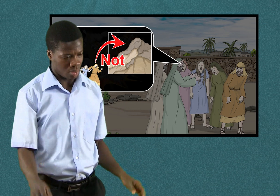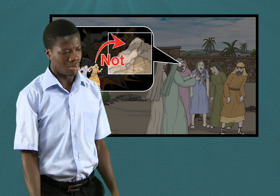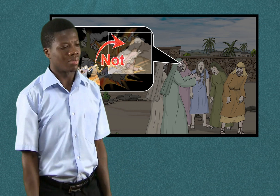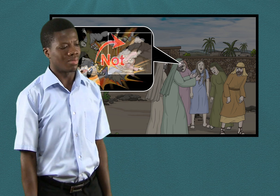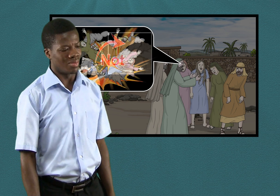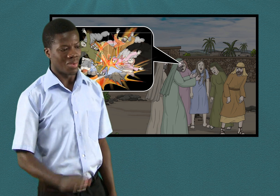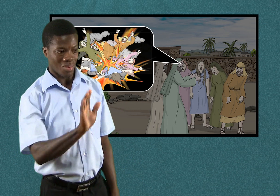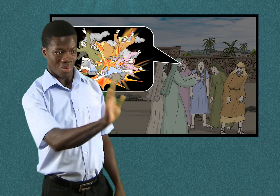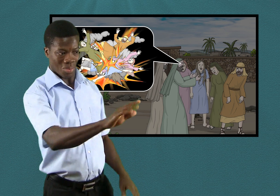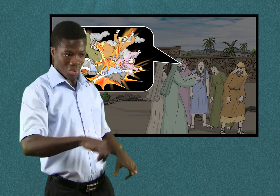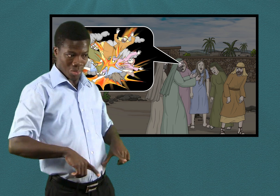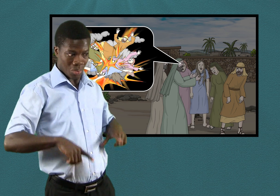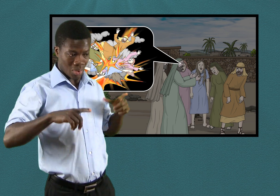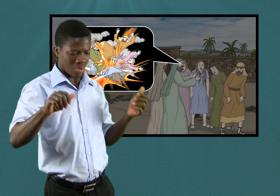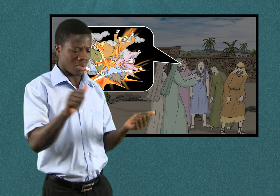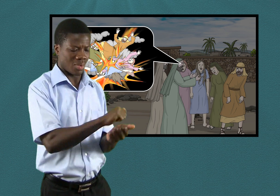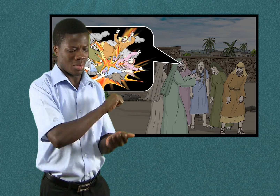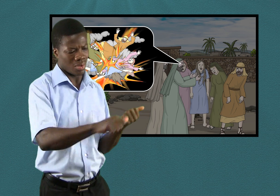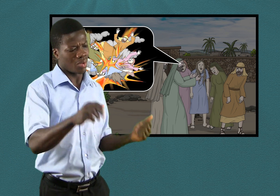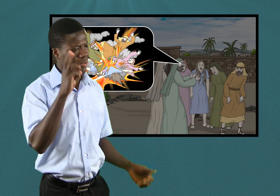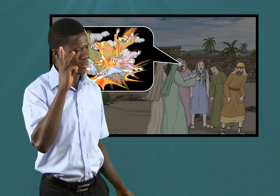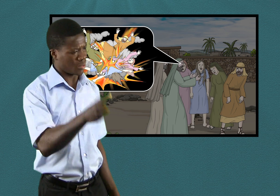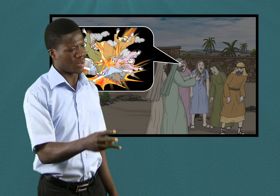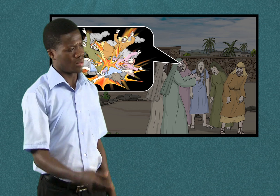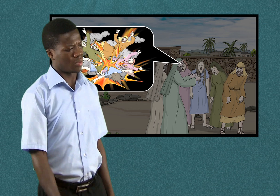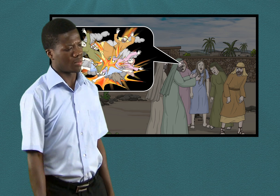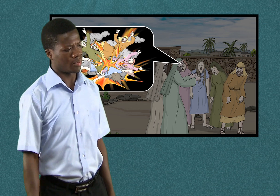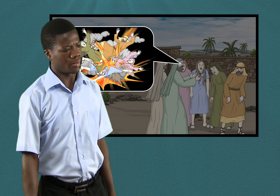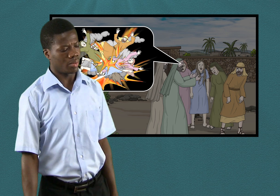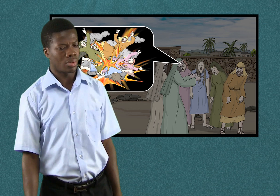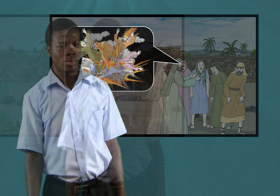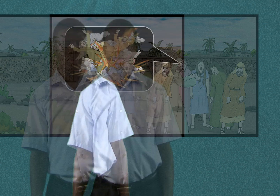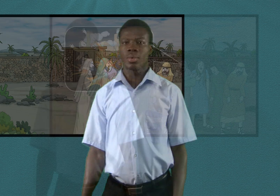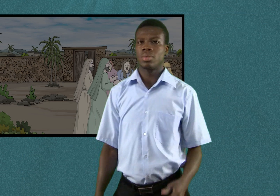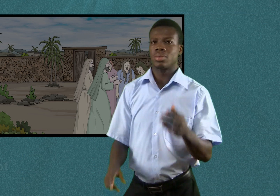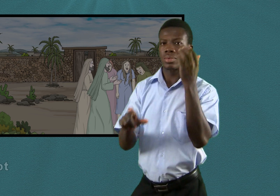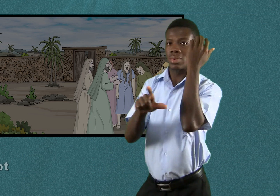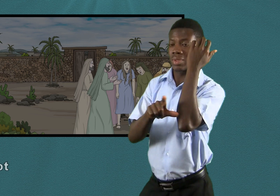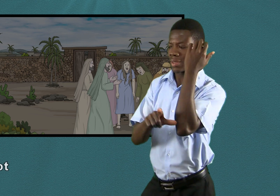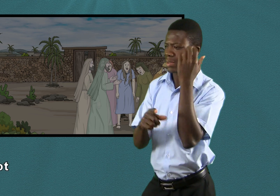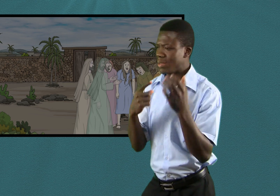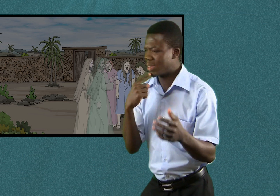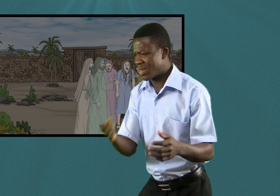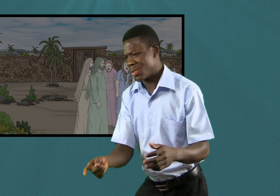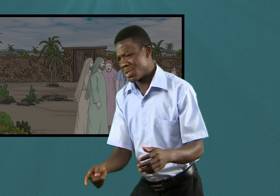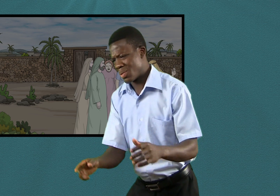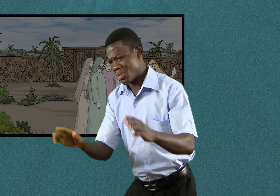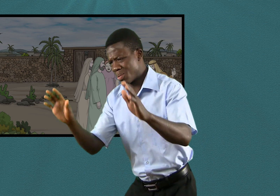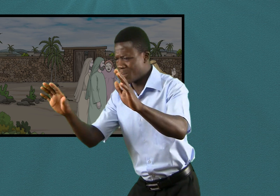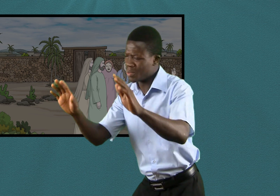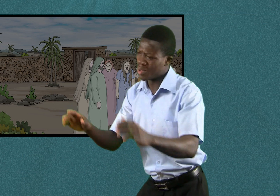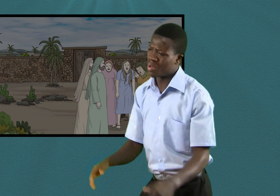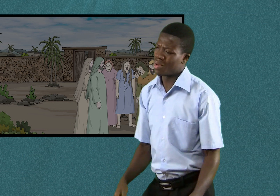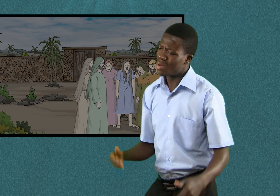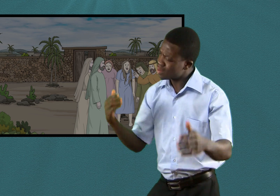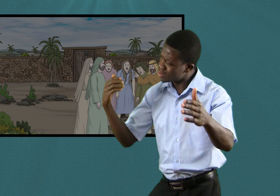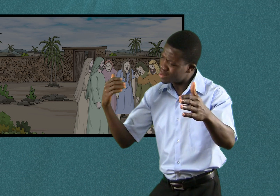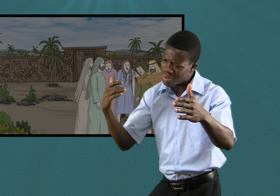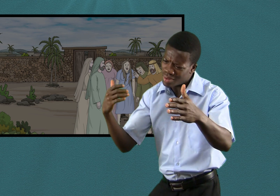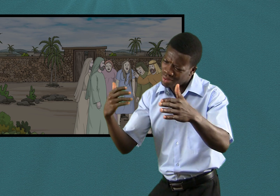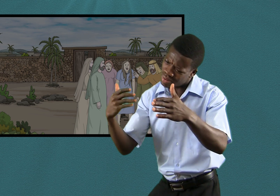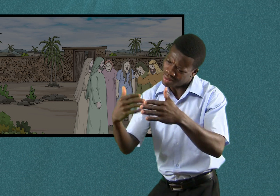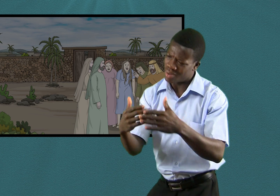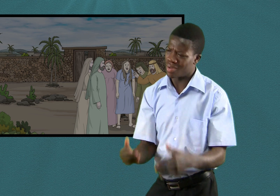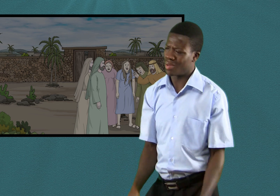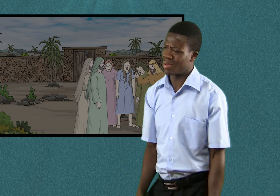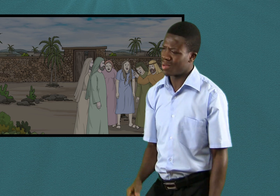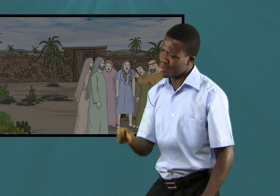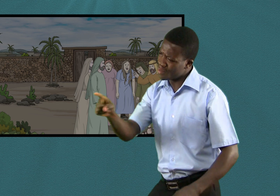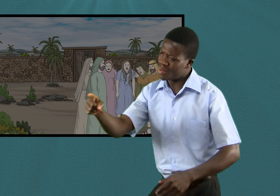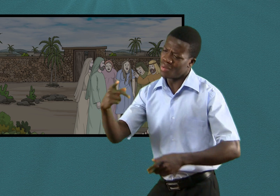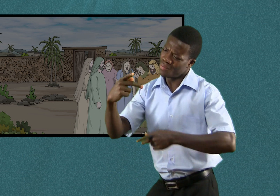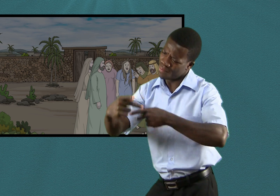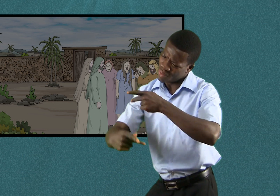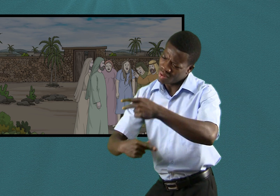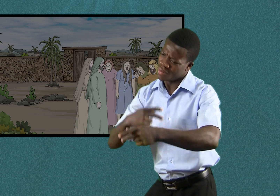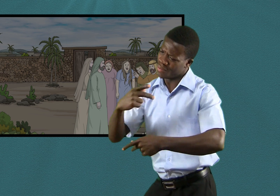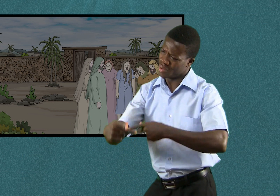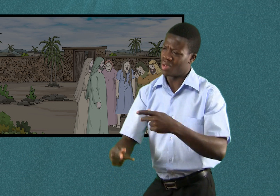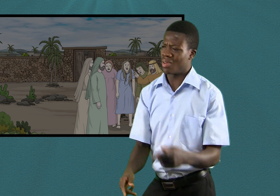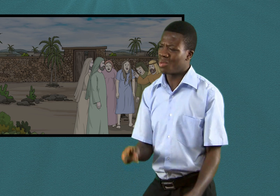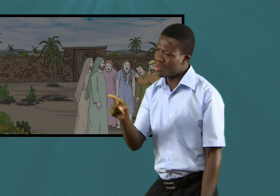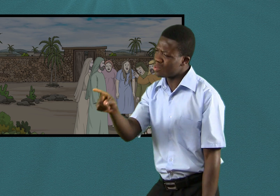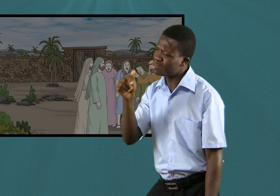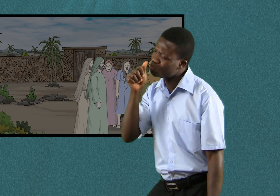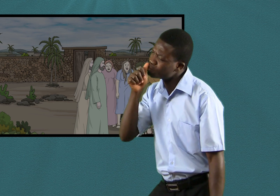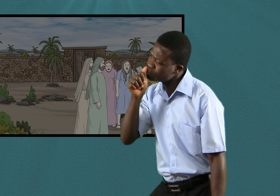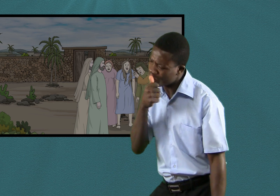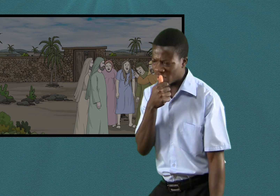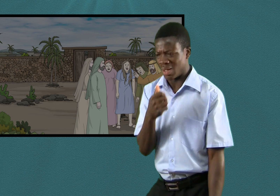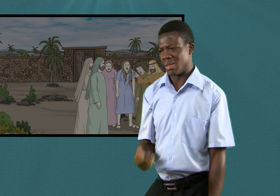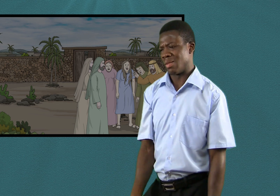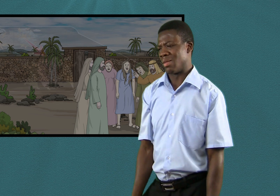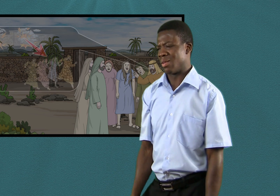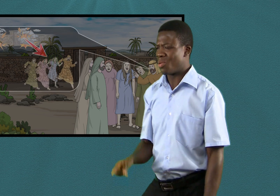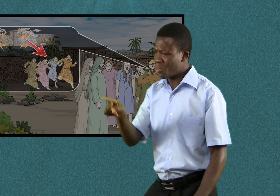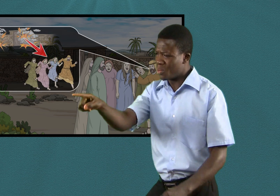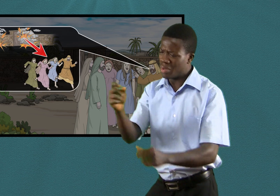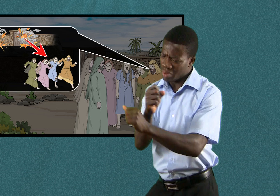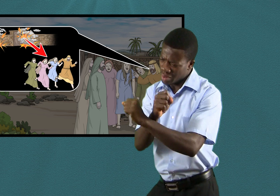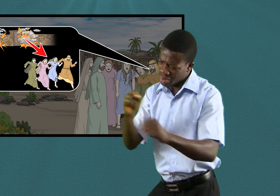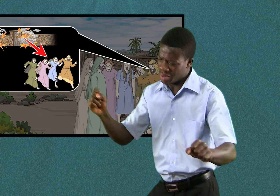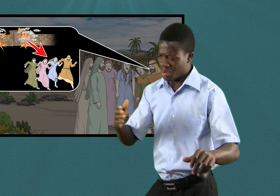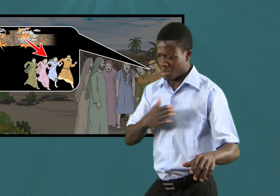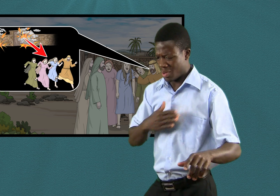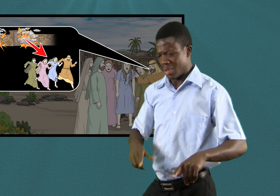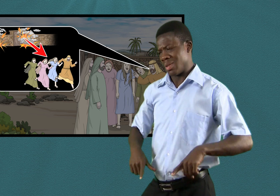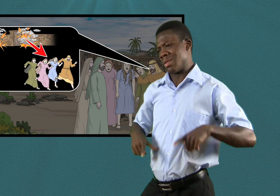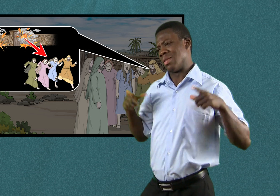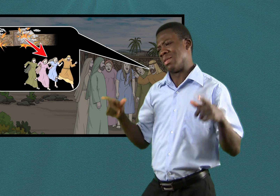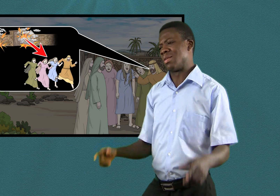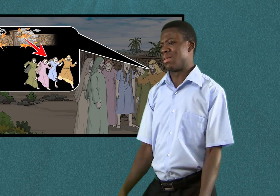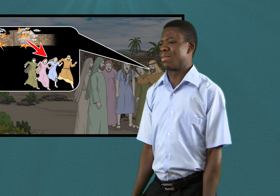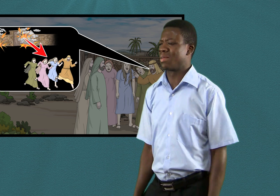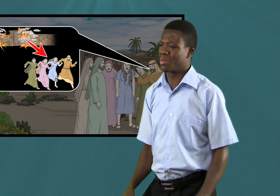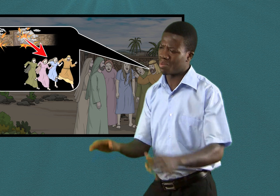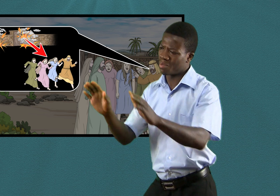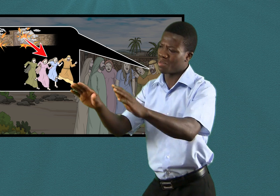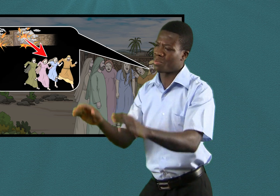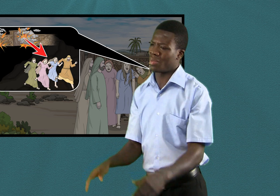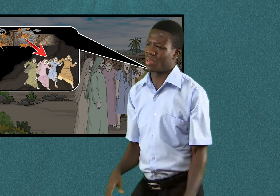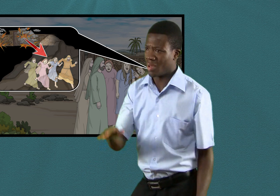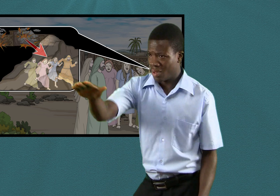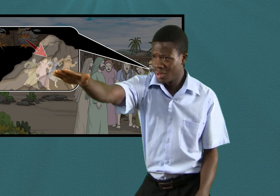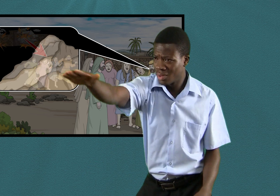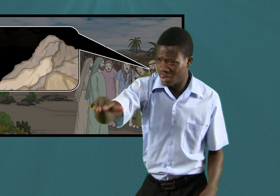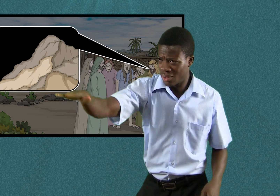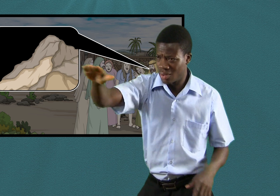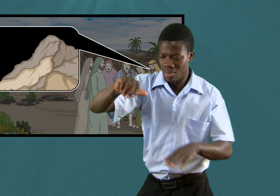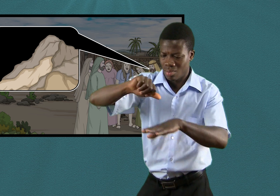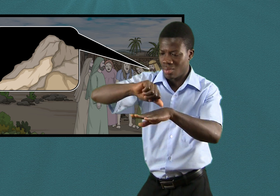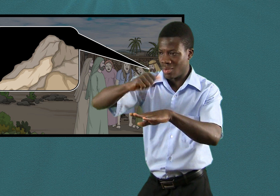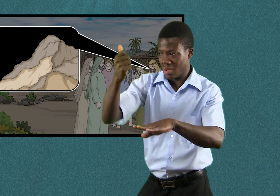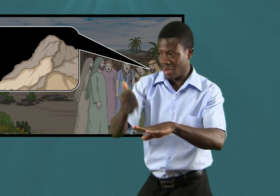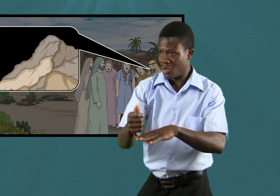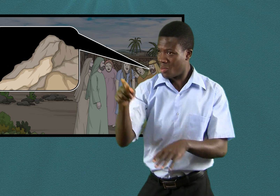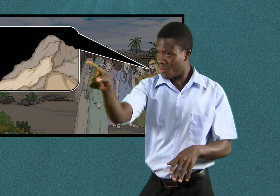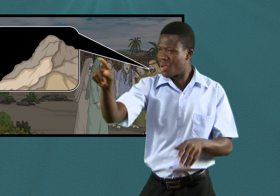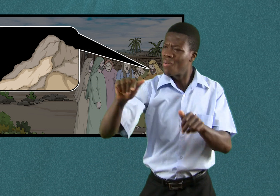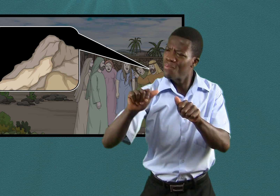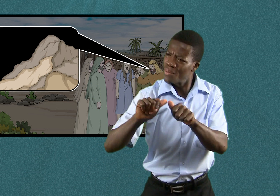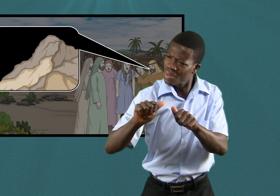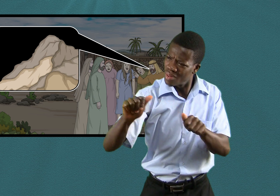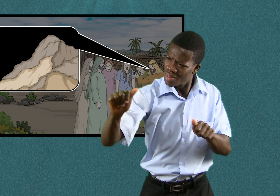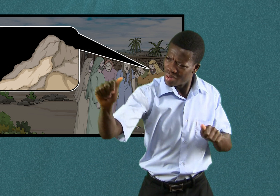Your servant has indeed found favor in your sight, and you have shown me great kindness by sparing my life.